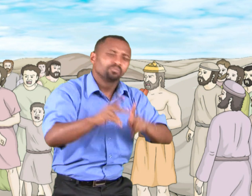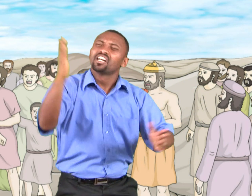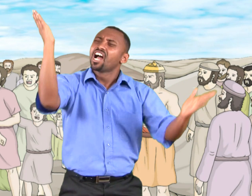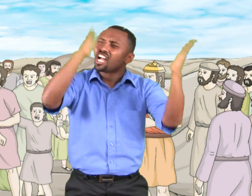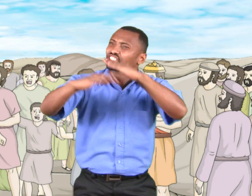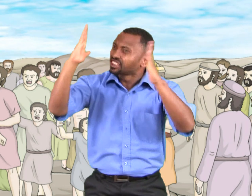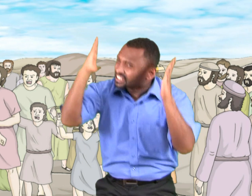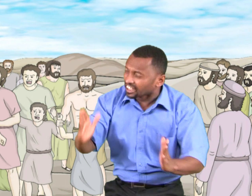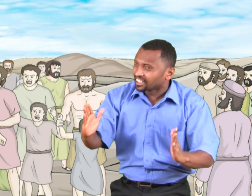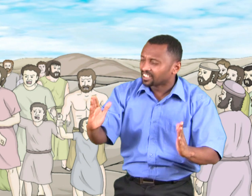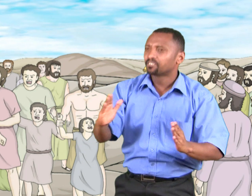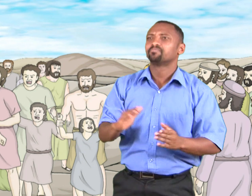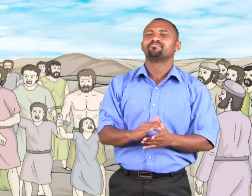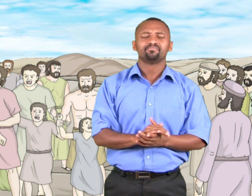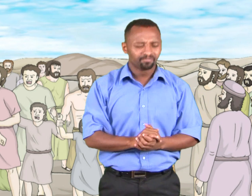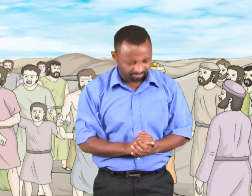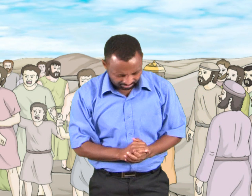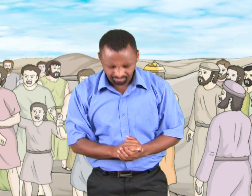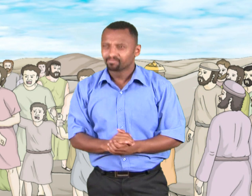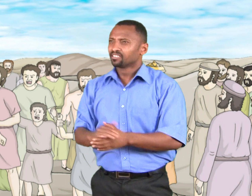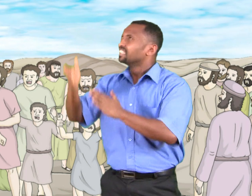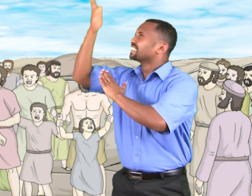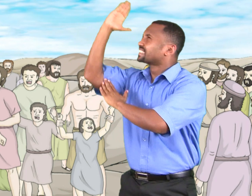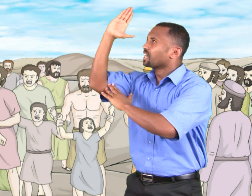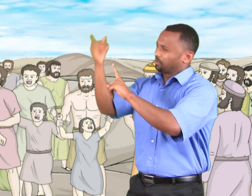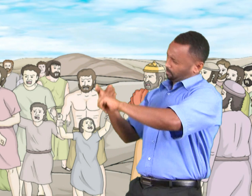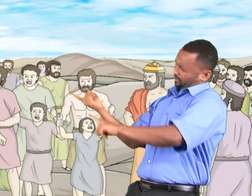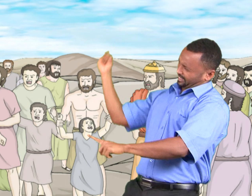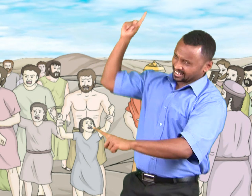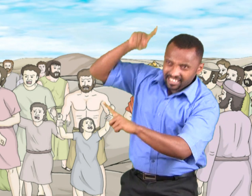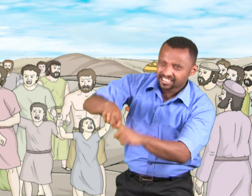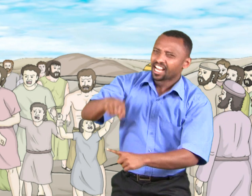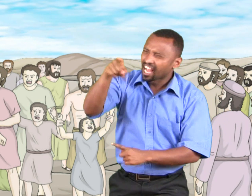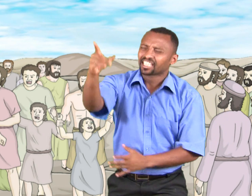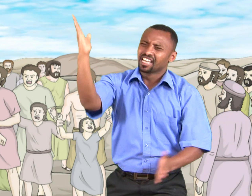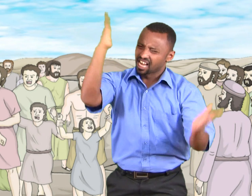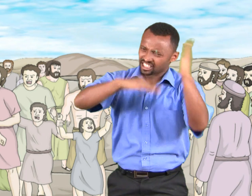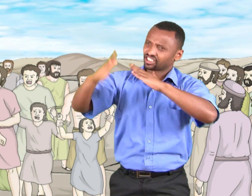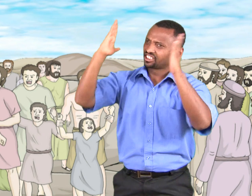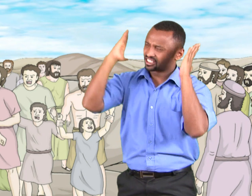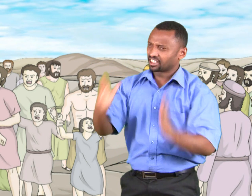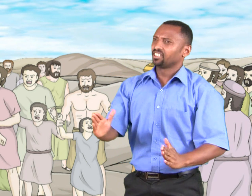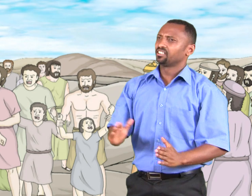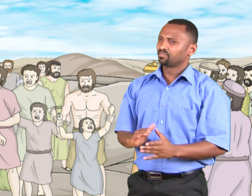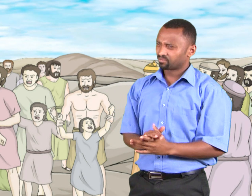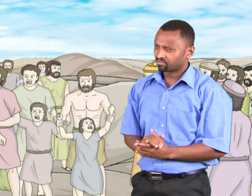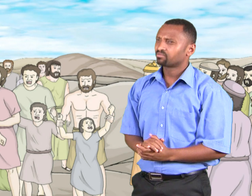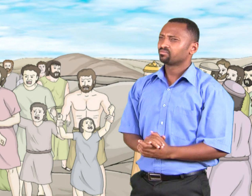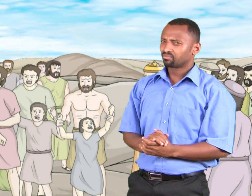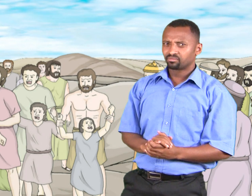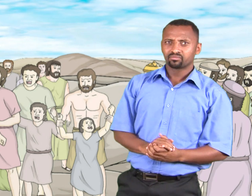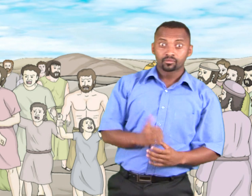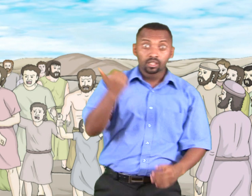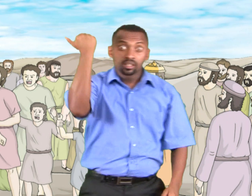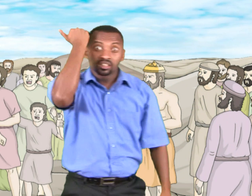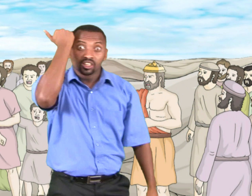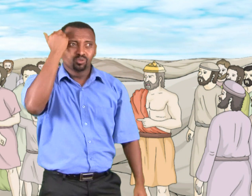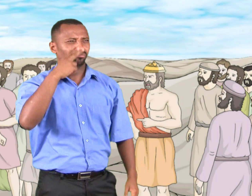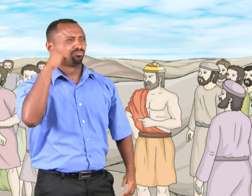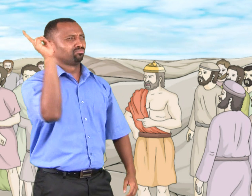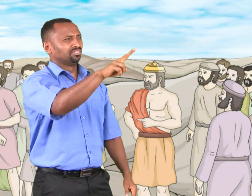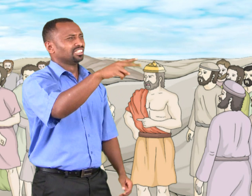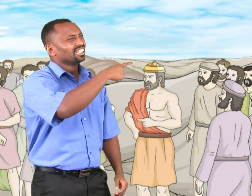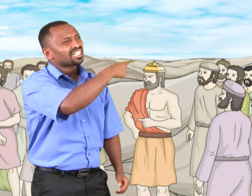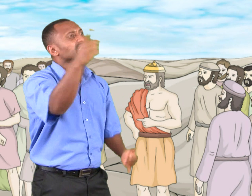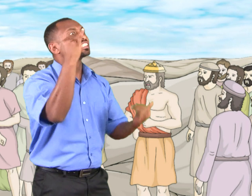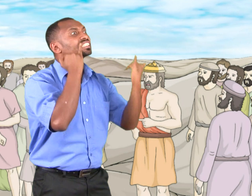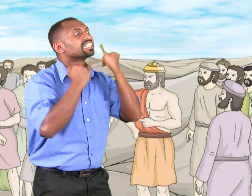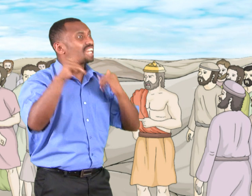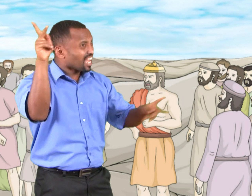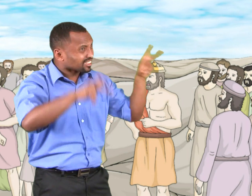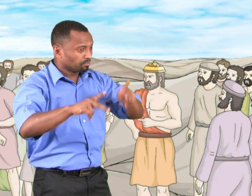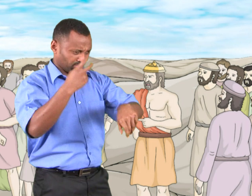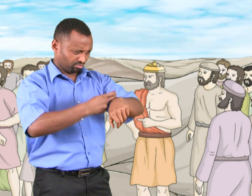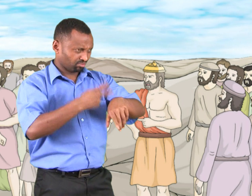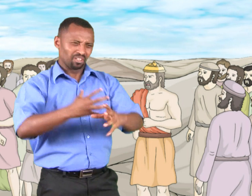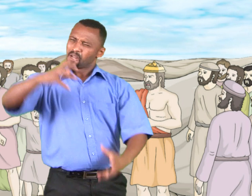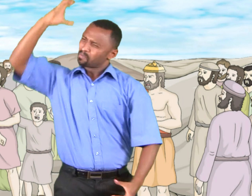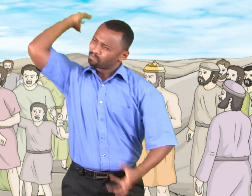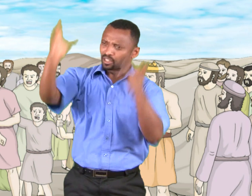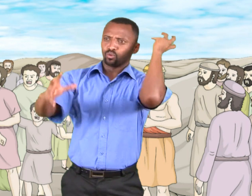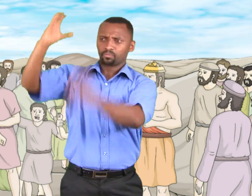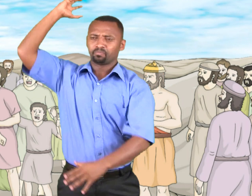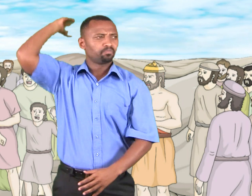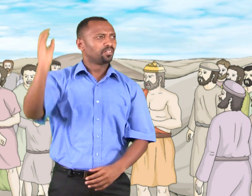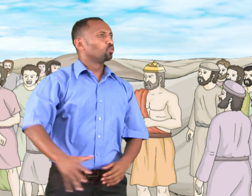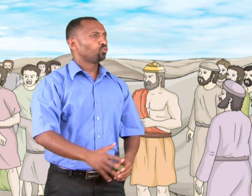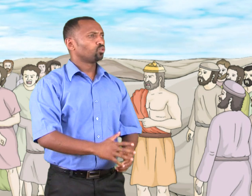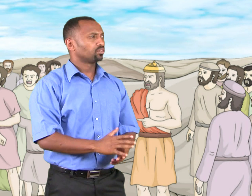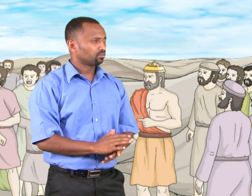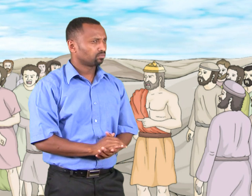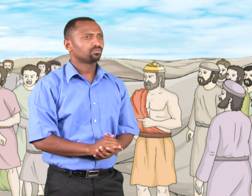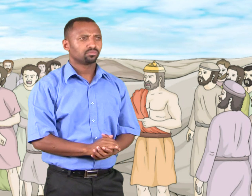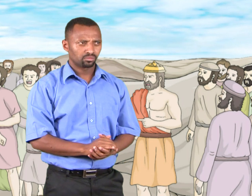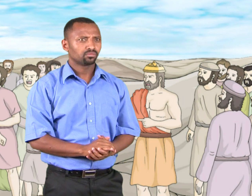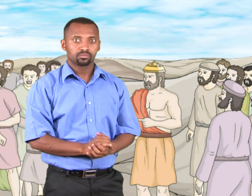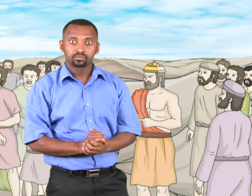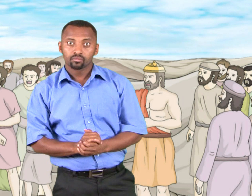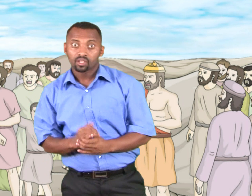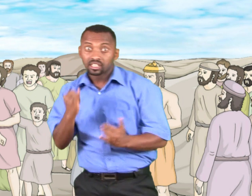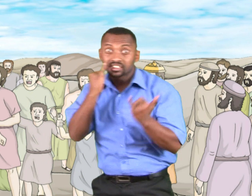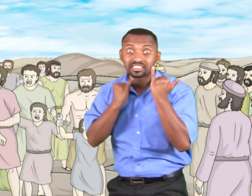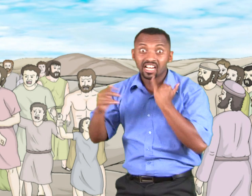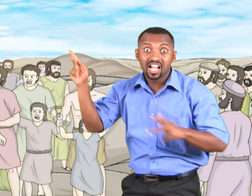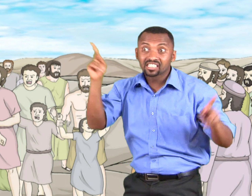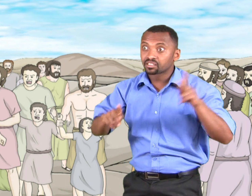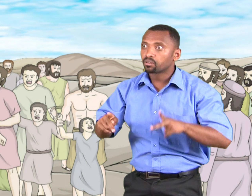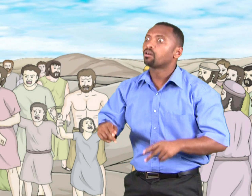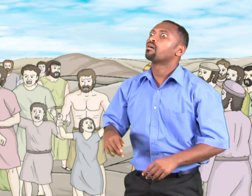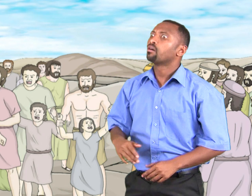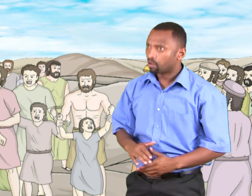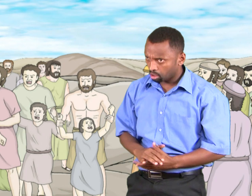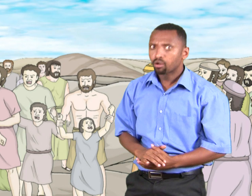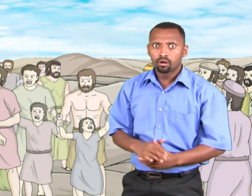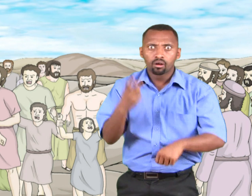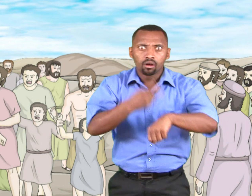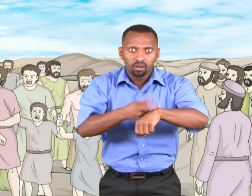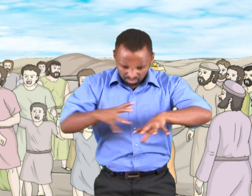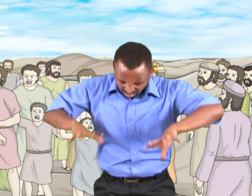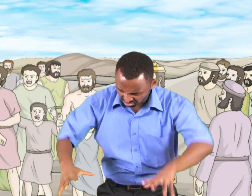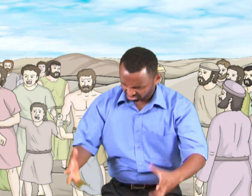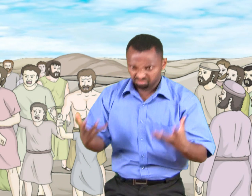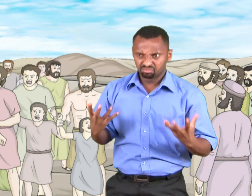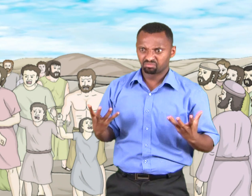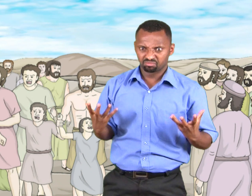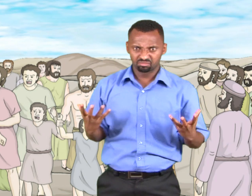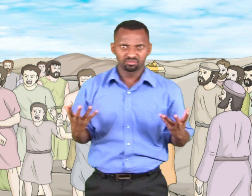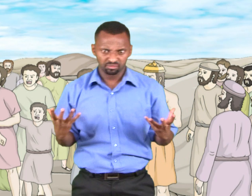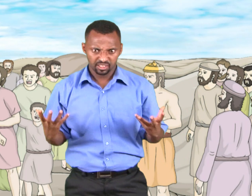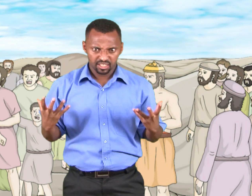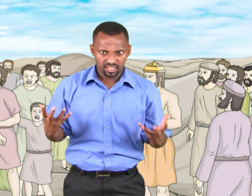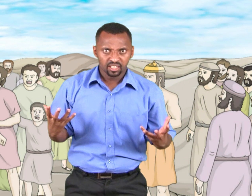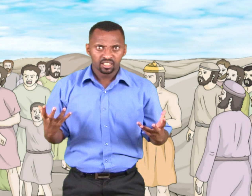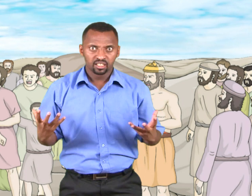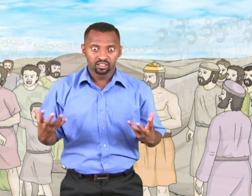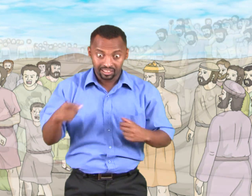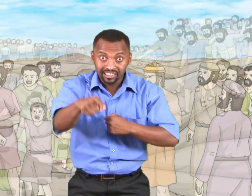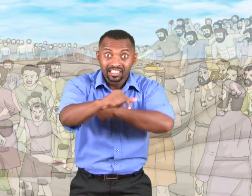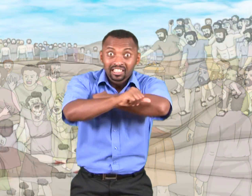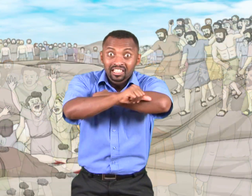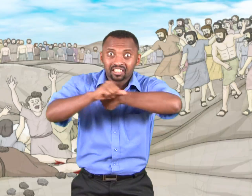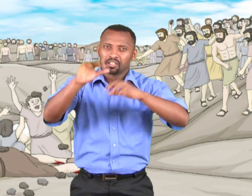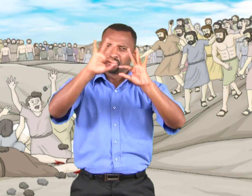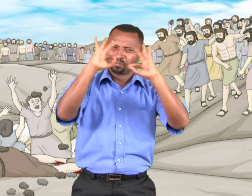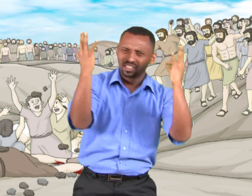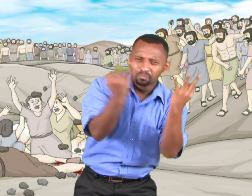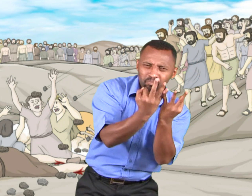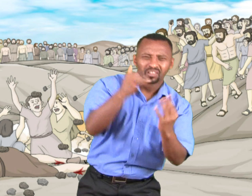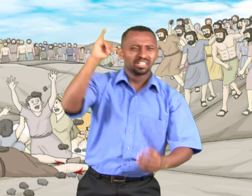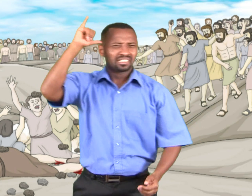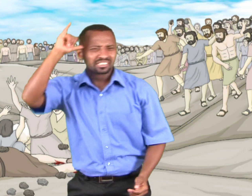“Why have you brought this trouble upon us?” said Joshua. “Today the LORD will bring trouble upon you!”